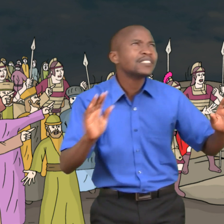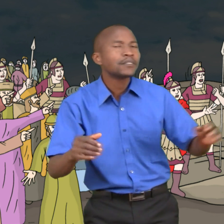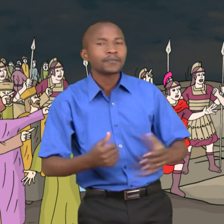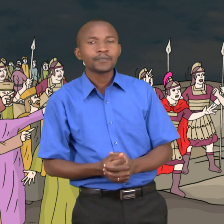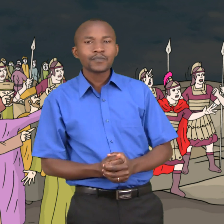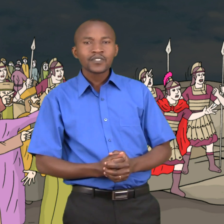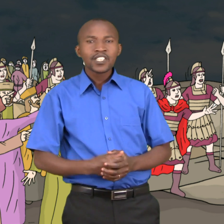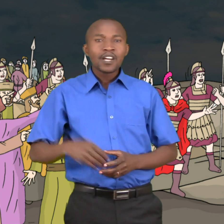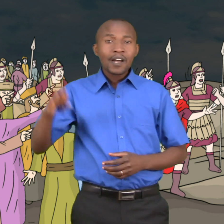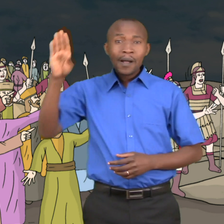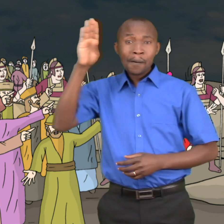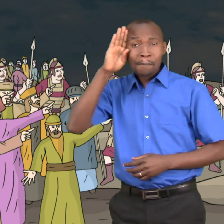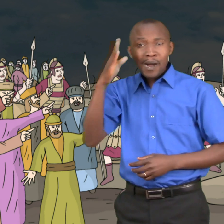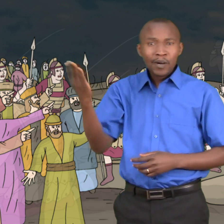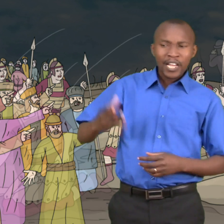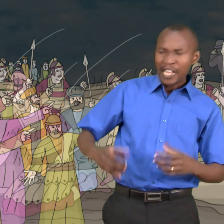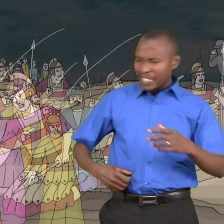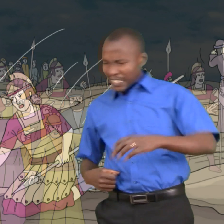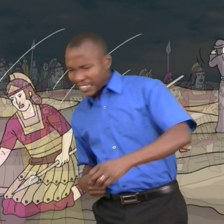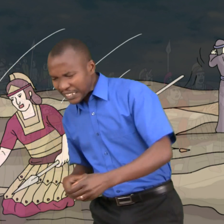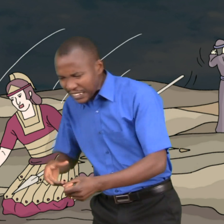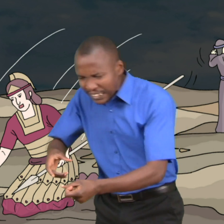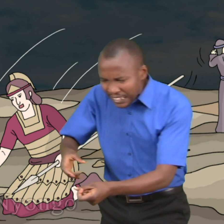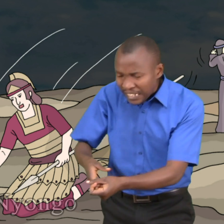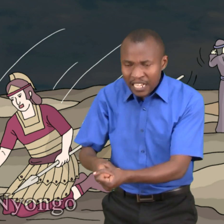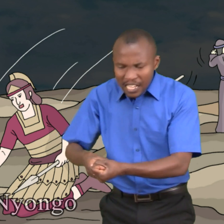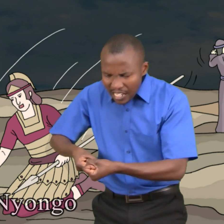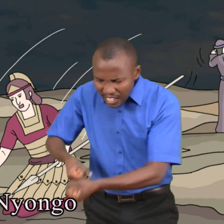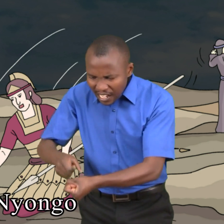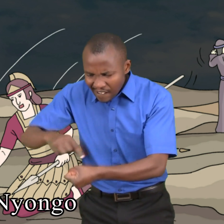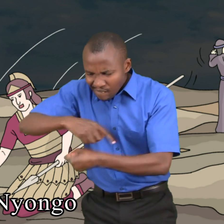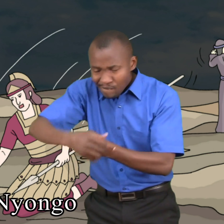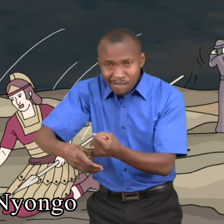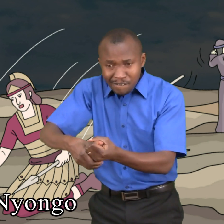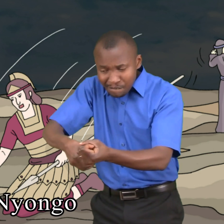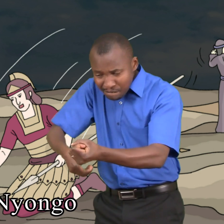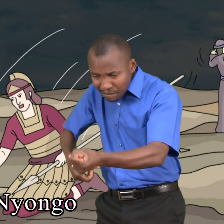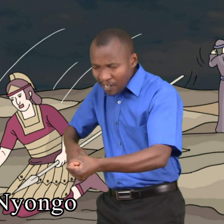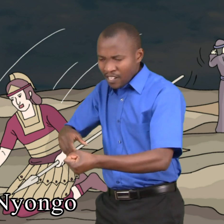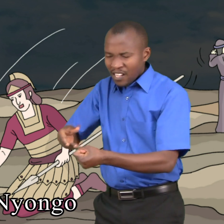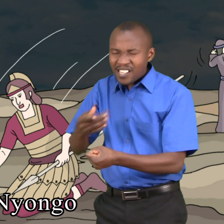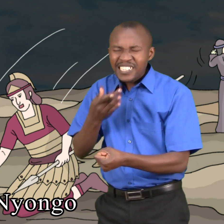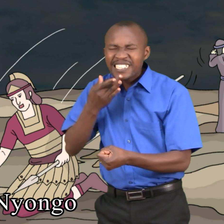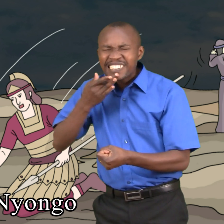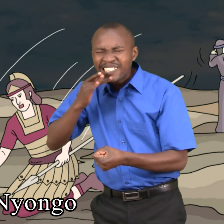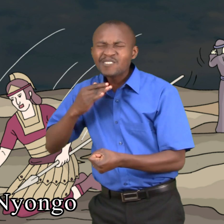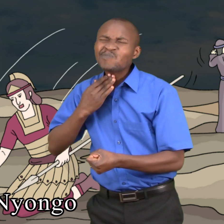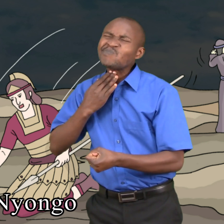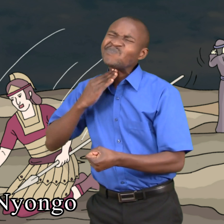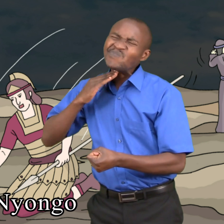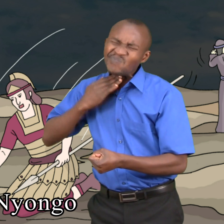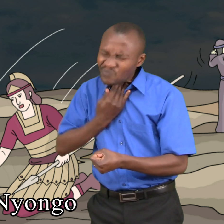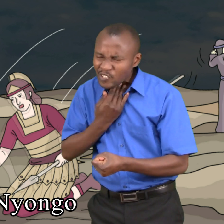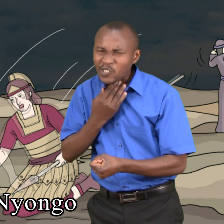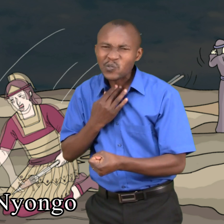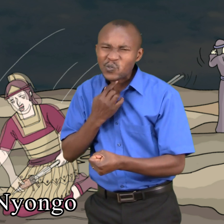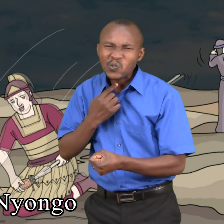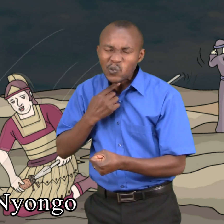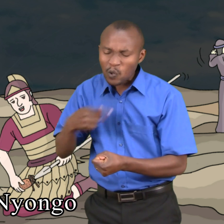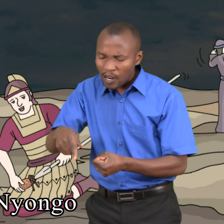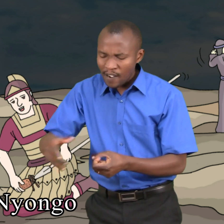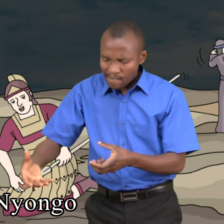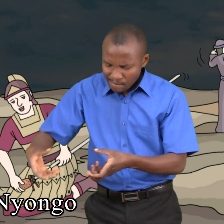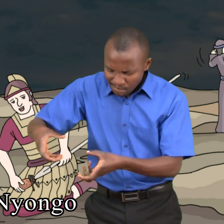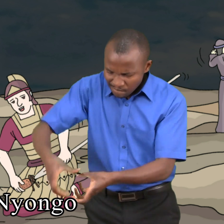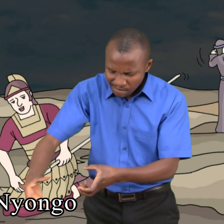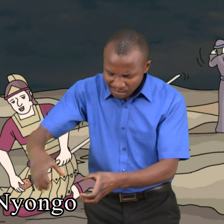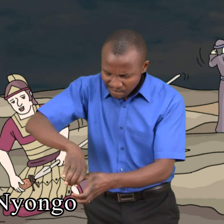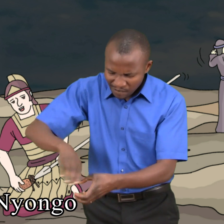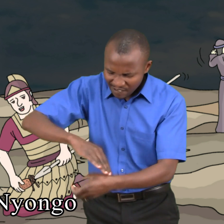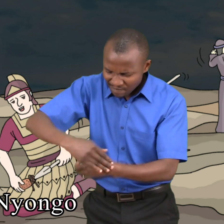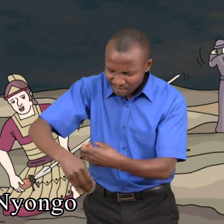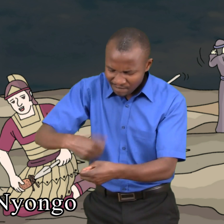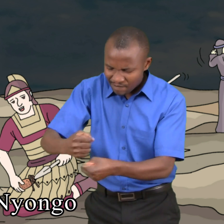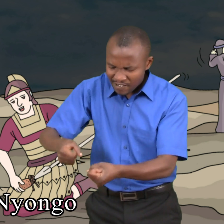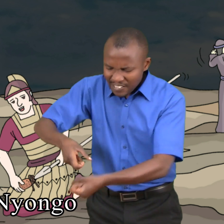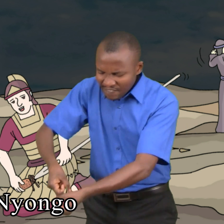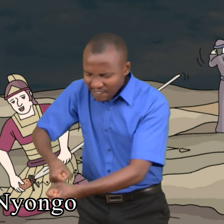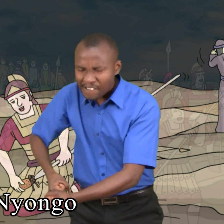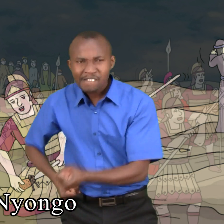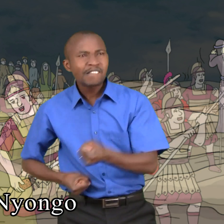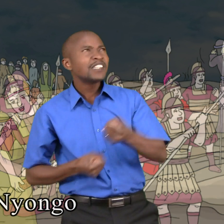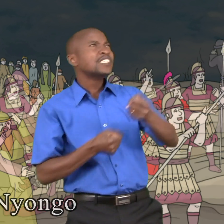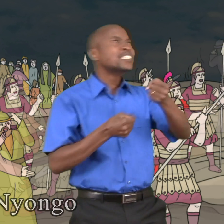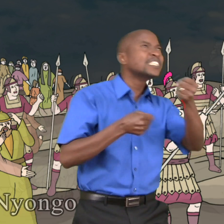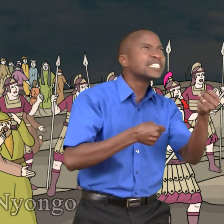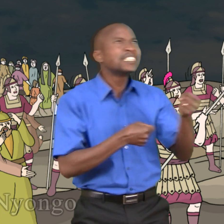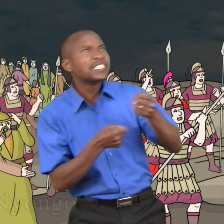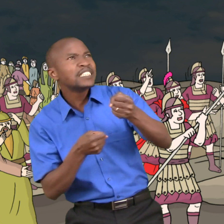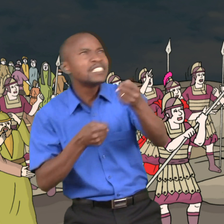One of them quickly ran and brought a sponge. He filled it with sour wine, put it on a reed, and held it up for Jesus to drink.